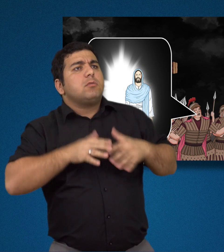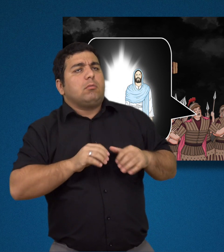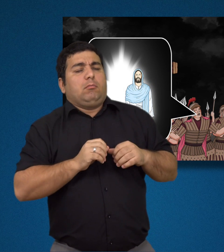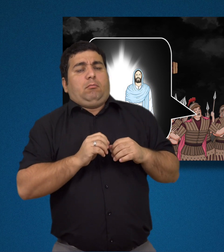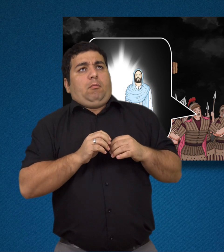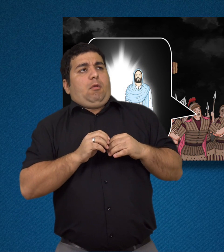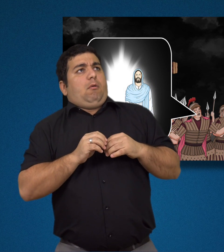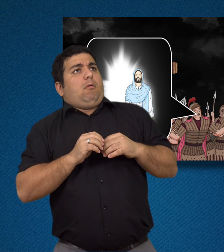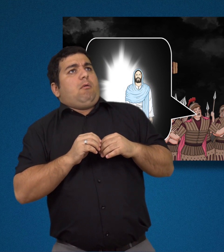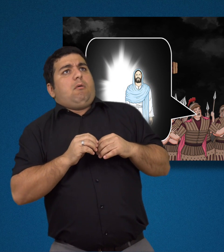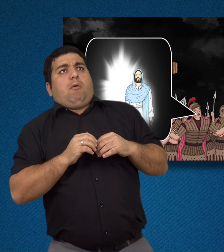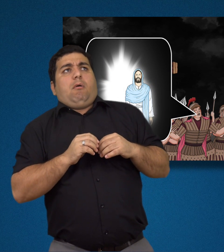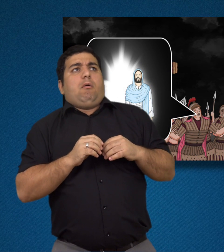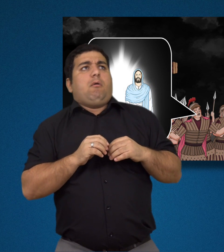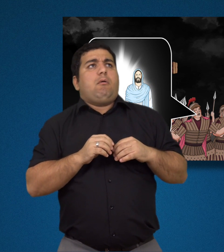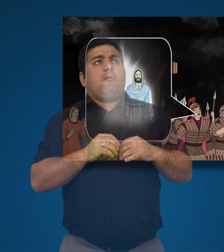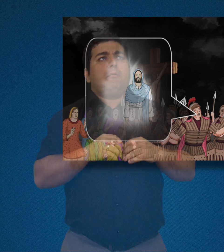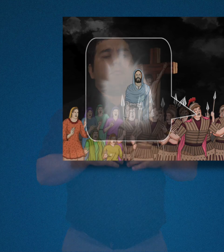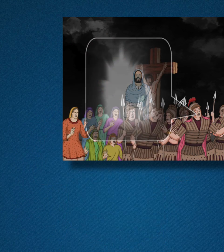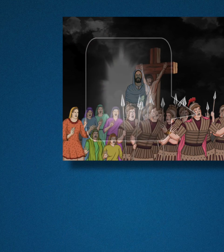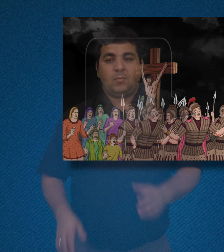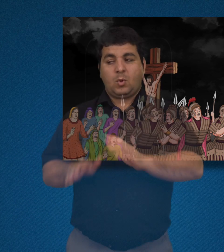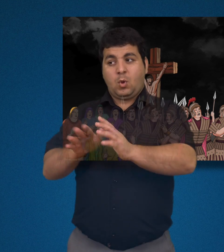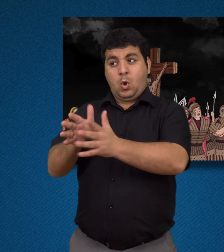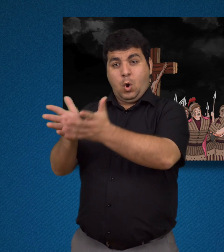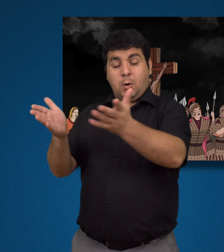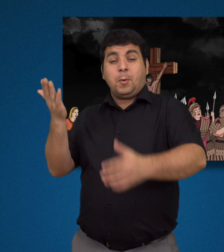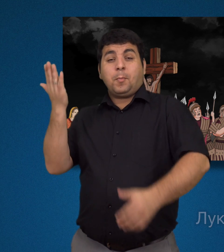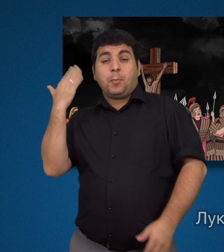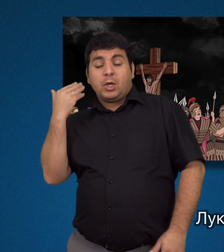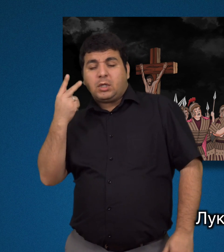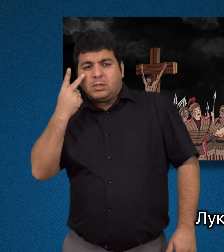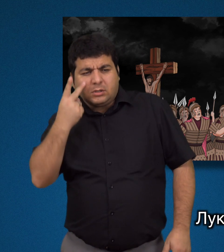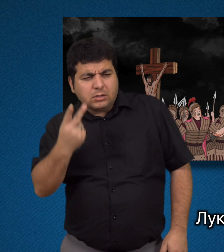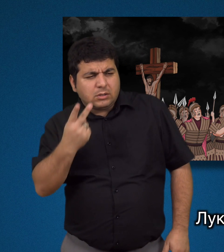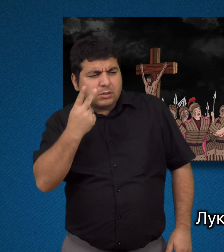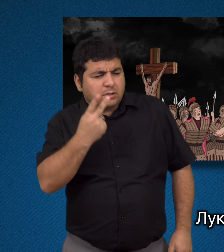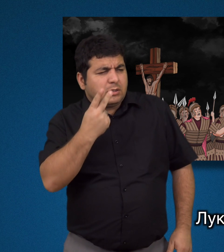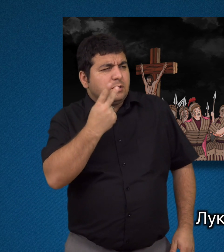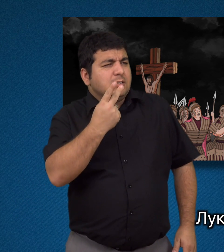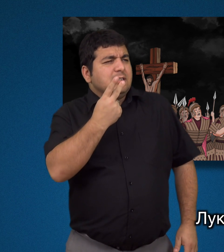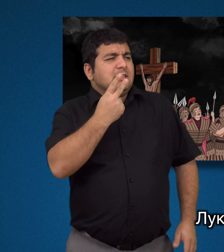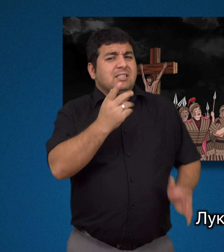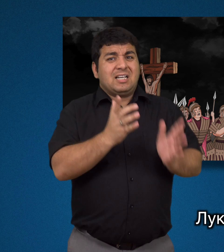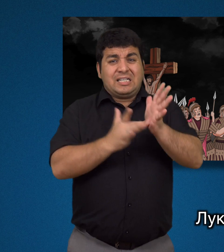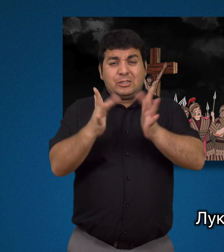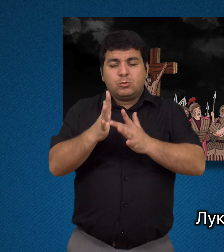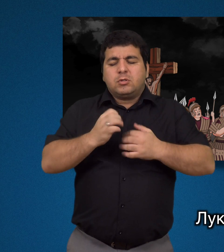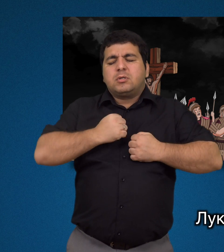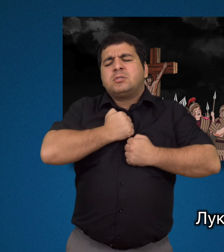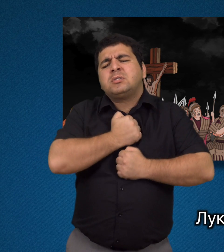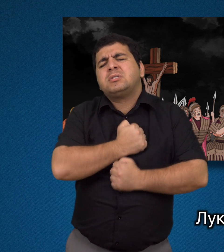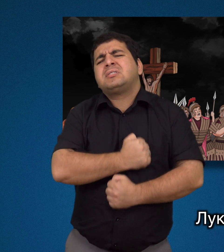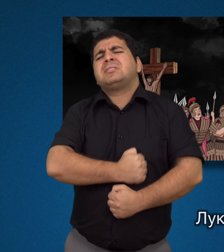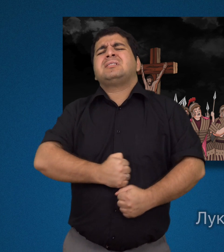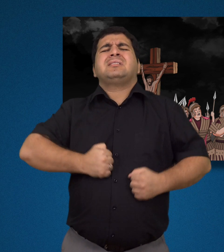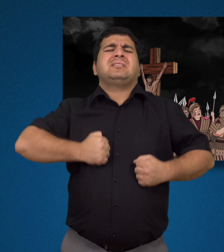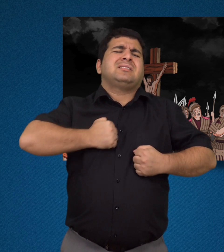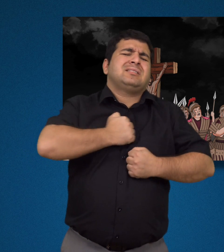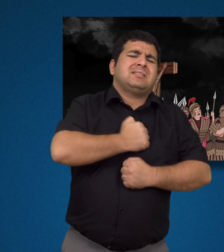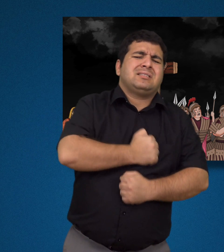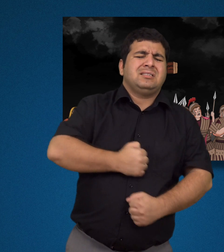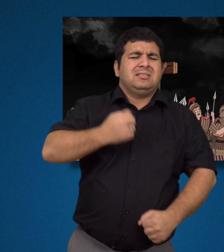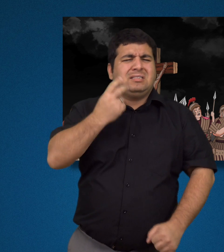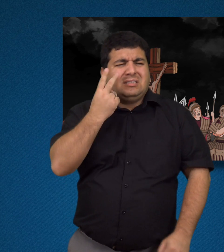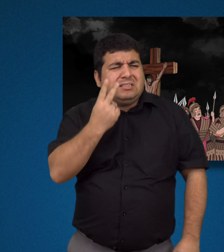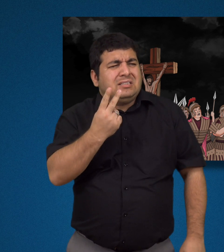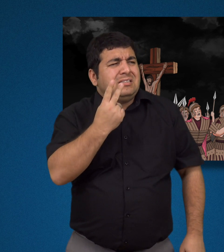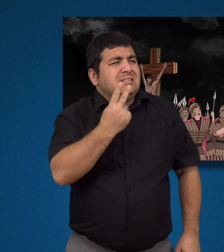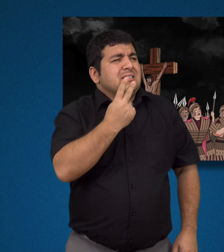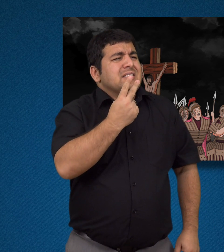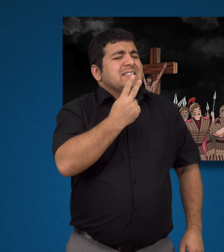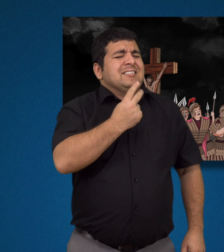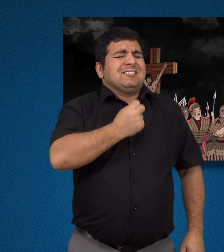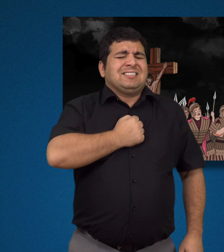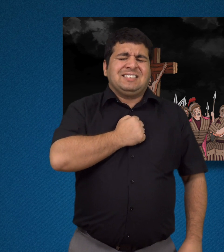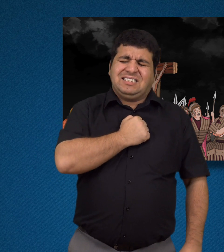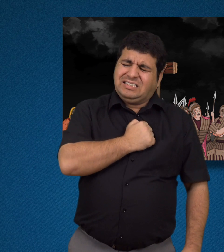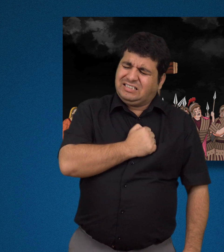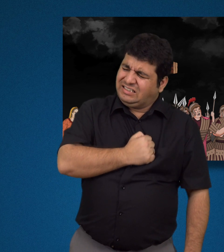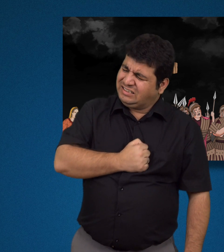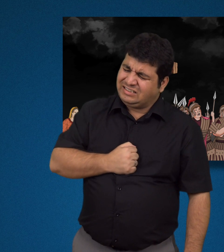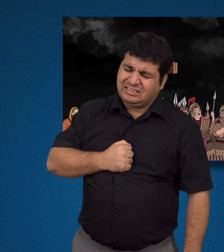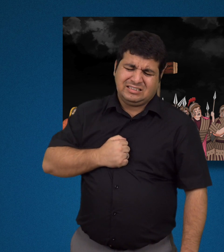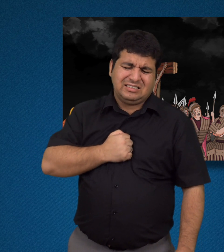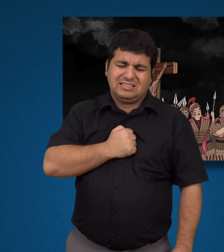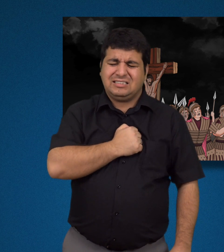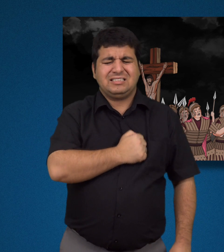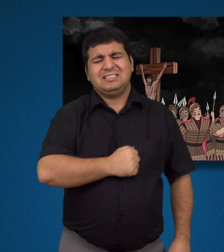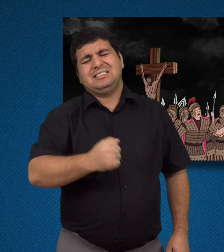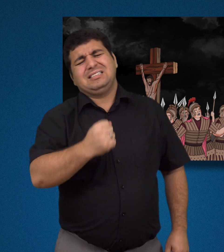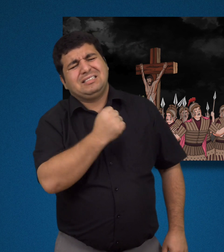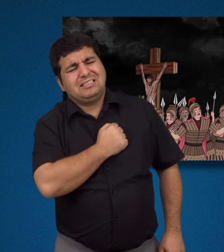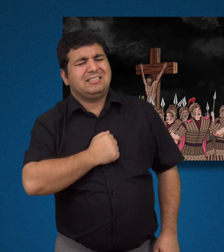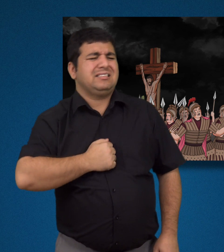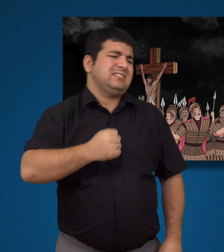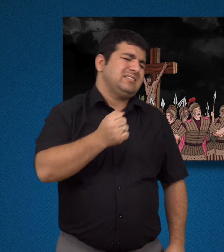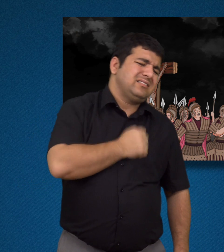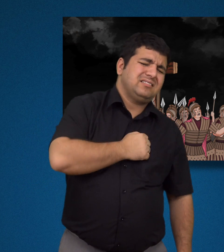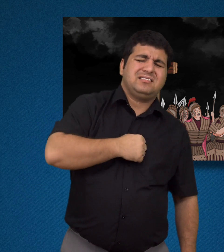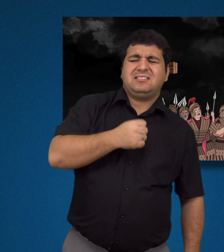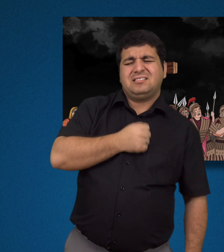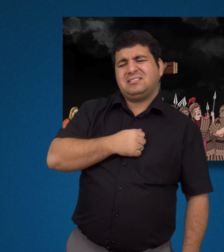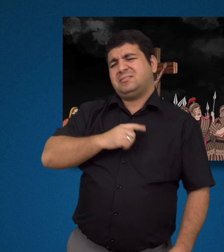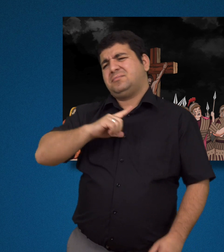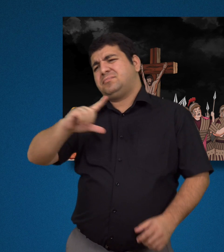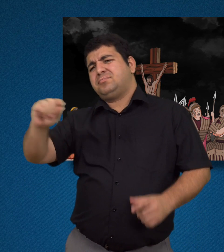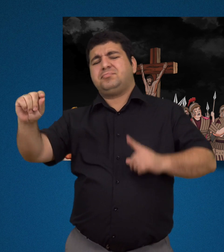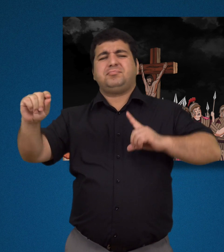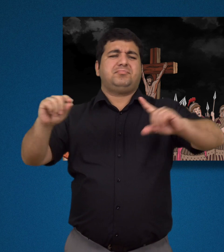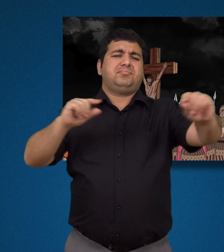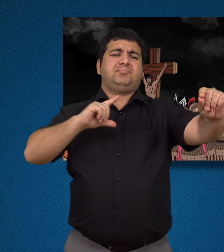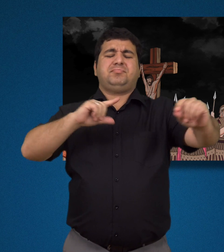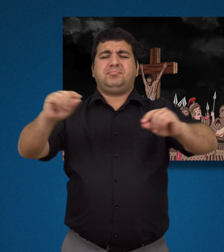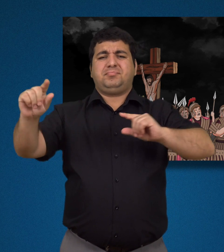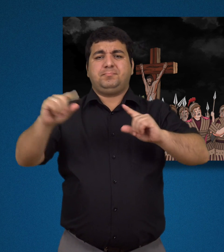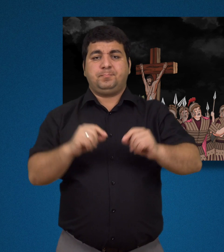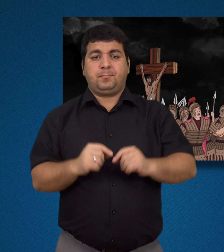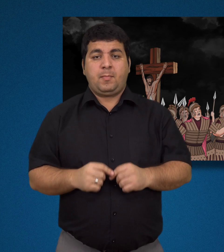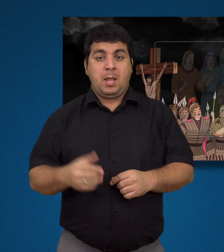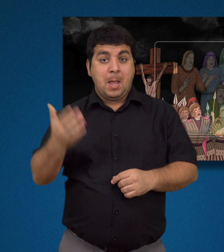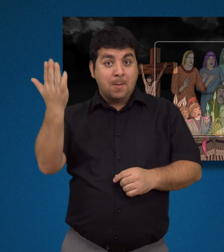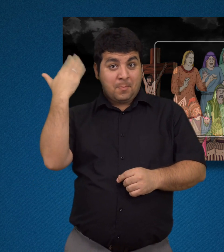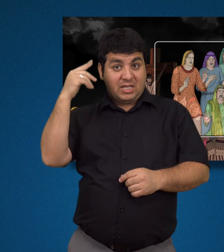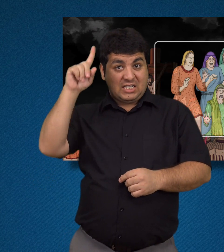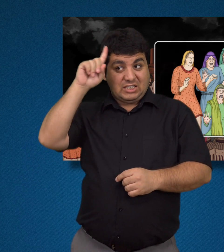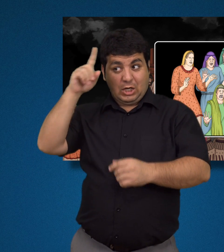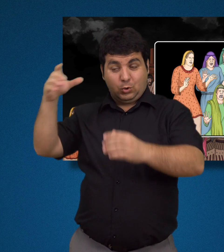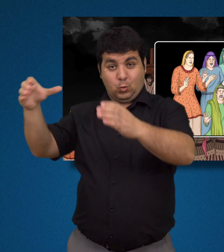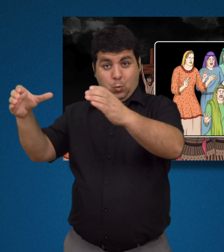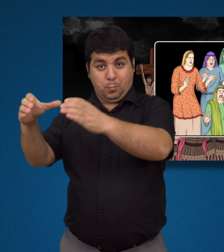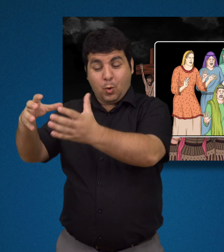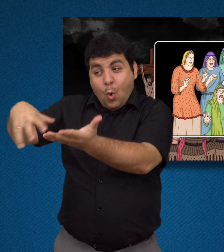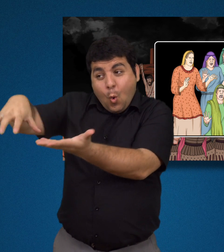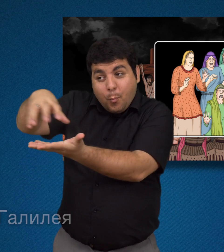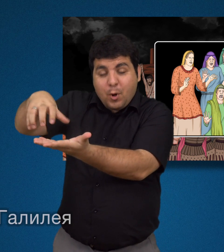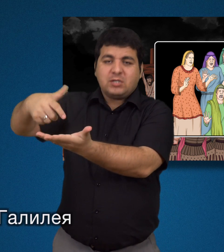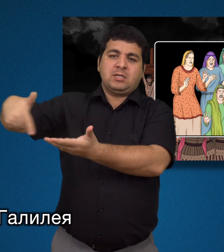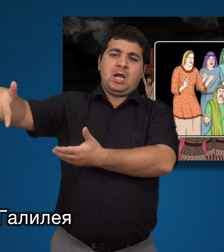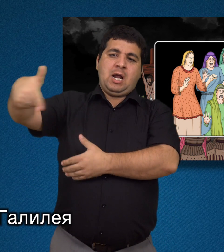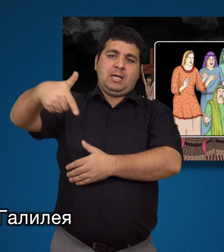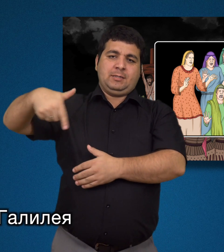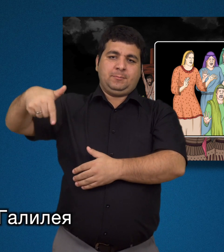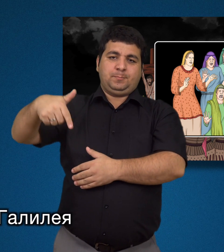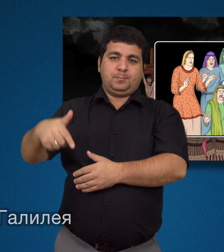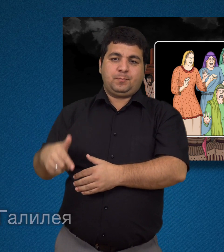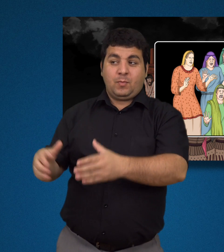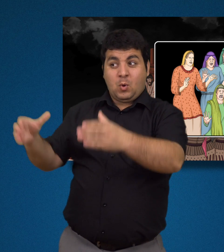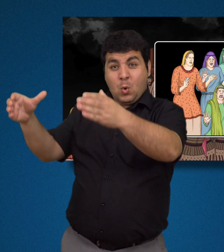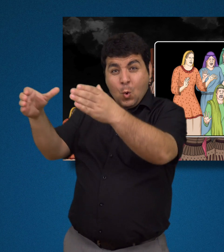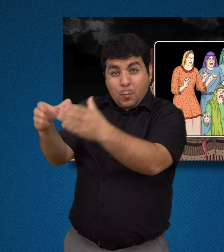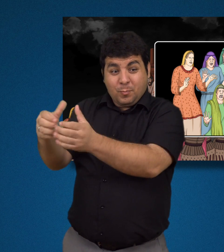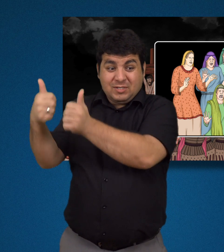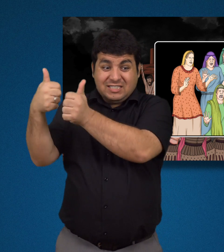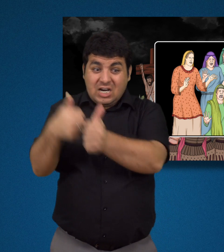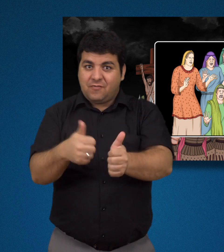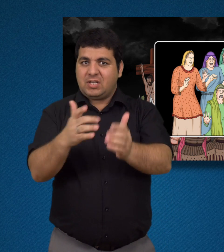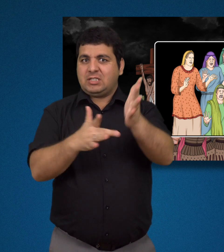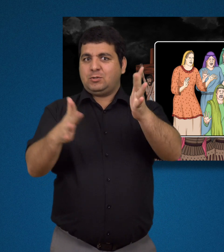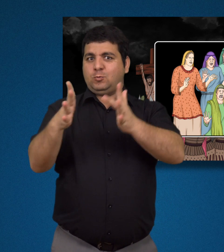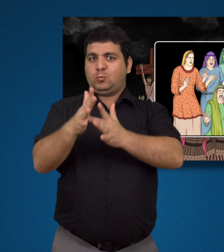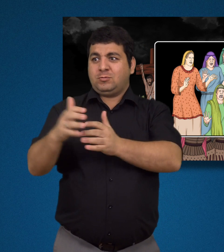The next day, the one after Preparation Day, the chief priests and Pharisees assembled before Pilate. “Sir,” they said, “we remember that while He was alive that deceiver said, ‘After three days I will rise again.’ So give the order that the tomb be secured until the third day. Otherwise, His disciples may come and steal Him away and tell the people He has risen from the dead. And this last deception would be worse than the first.” “You have a guard,” Pilate said. “Go, make the tomb as secure as you know how.” So they went and secured the tomb by sealing the stone and posting the guard.